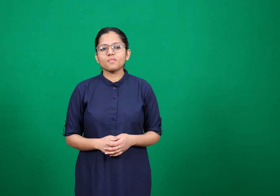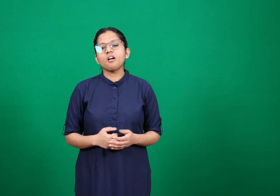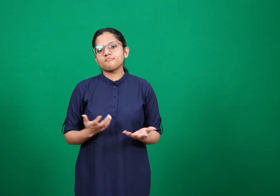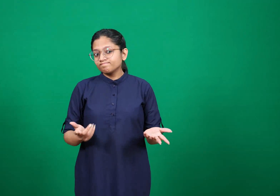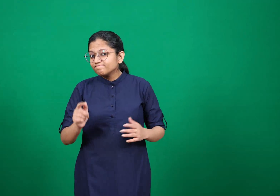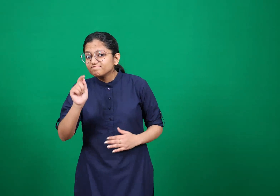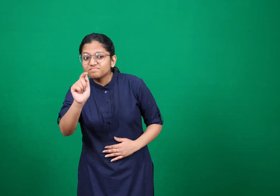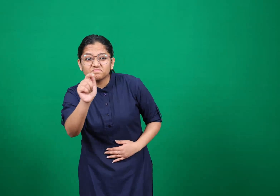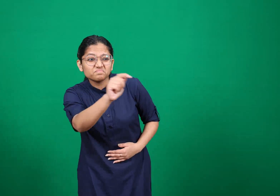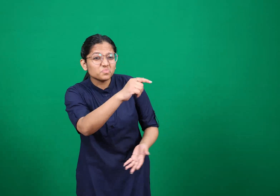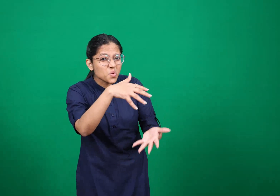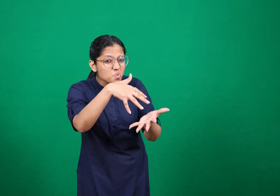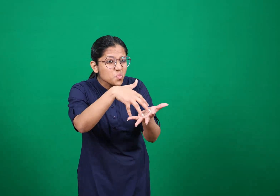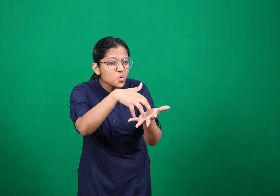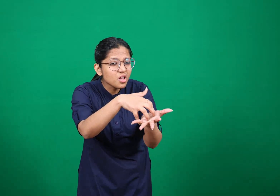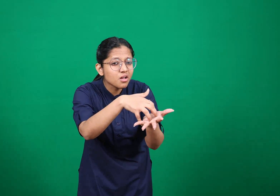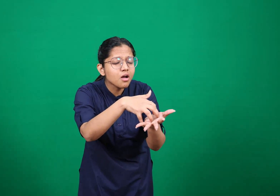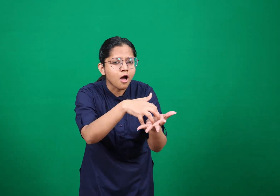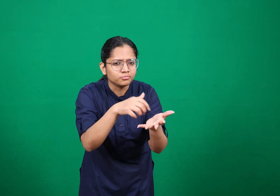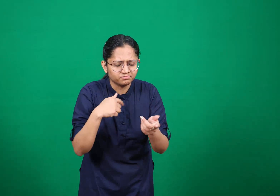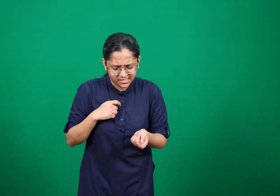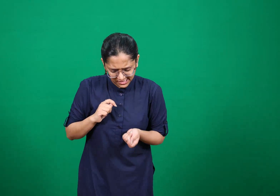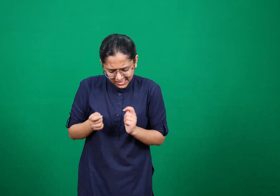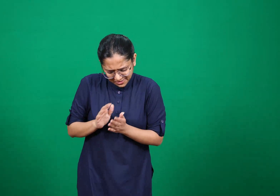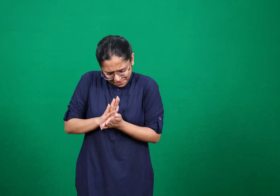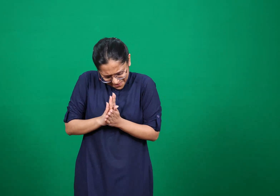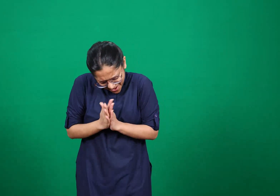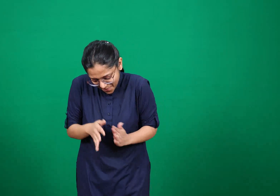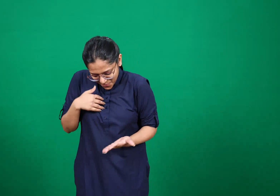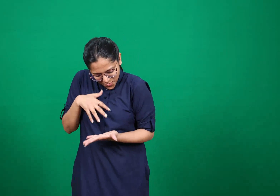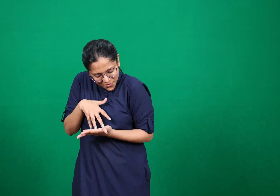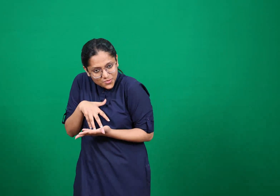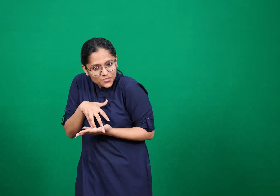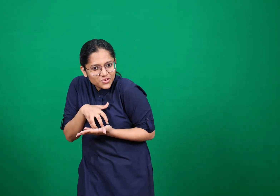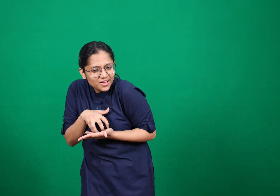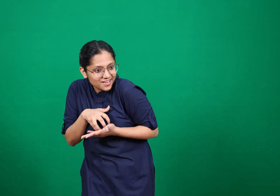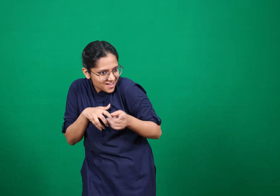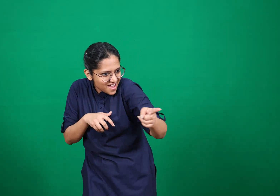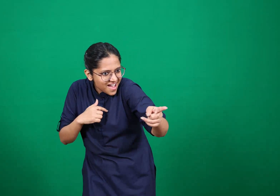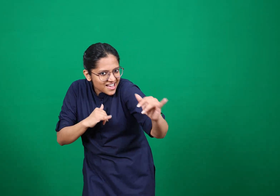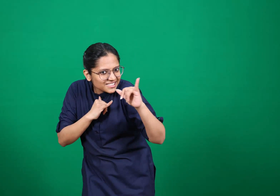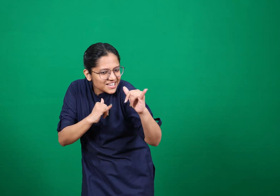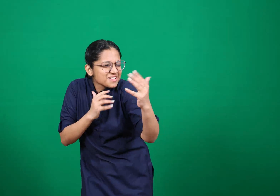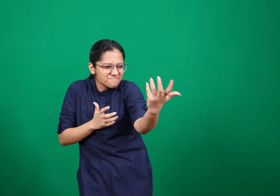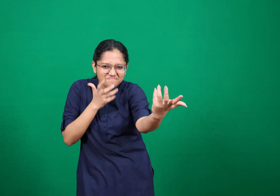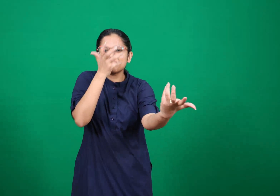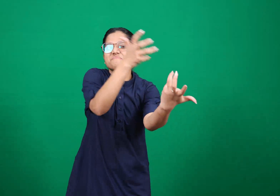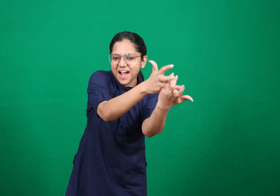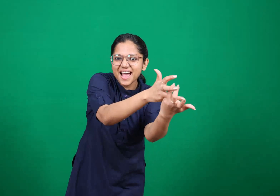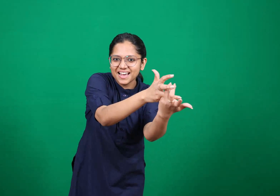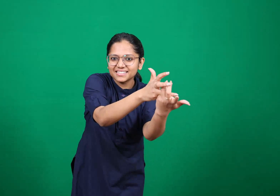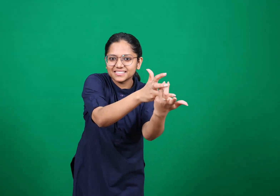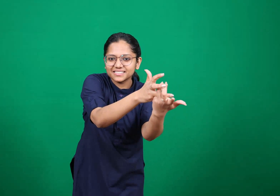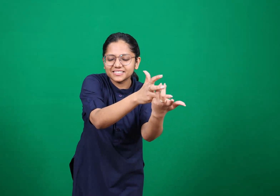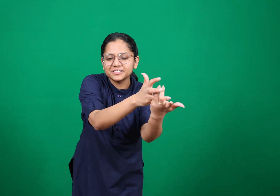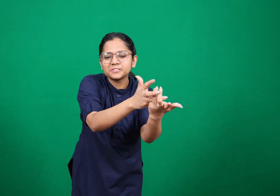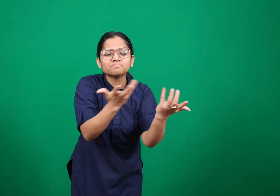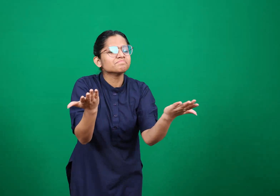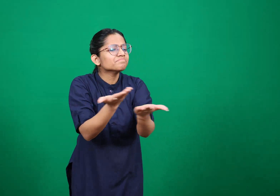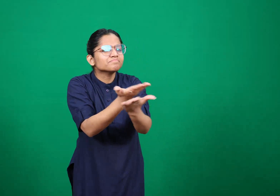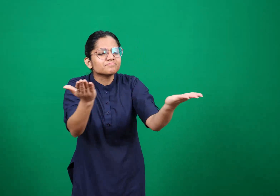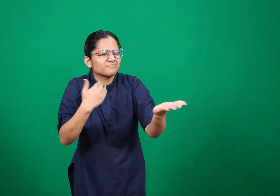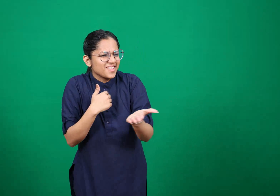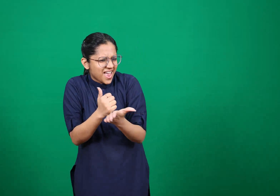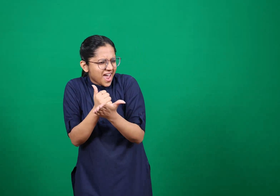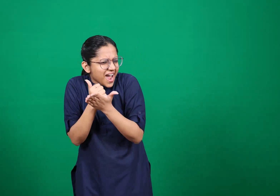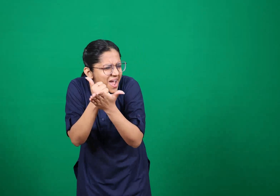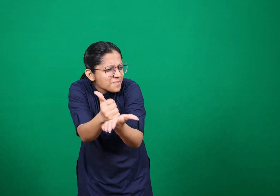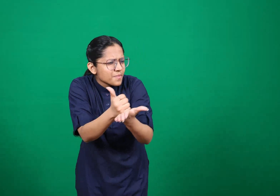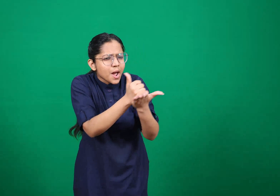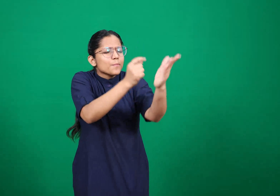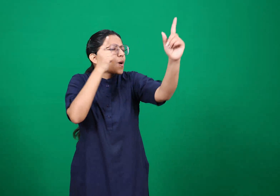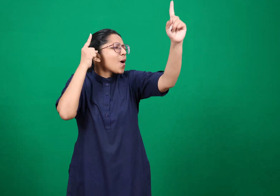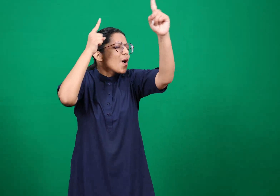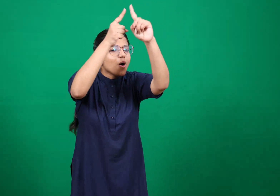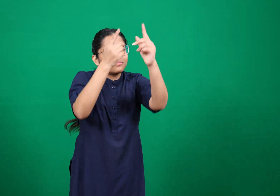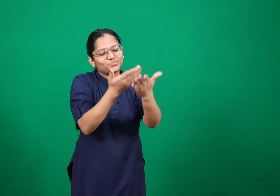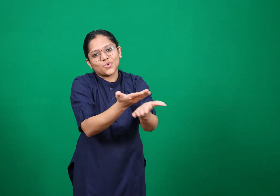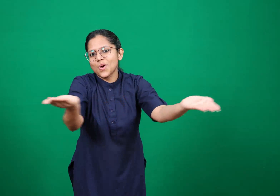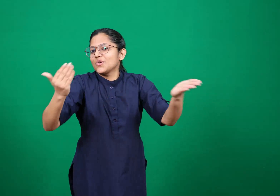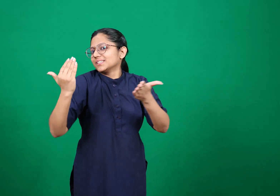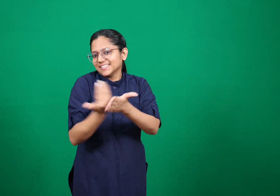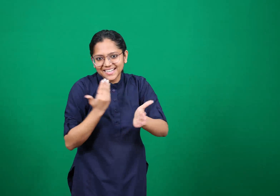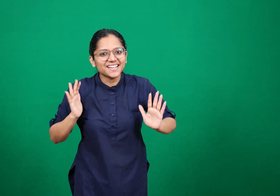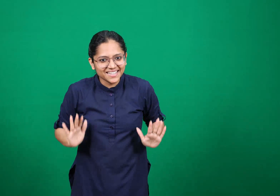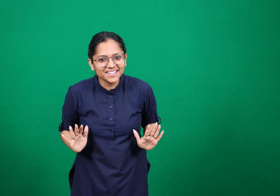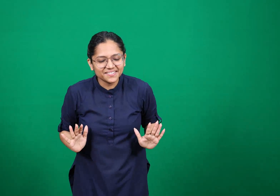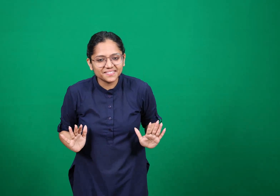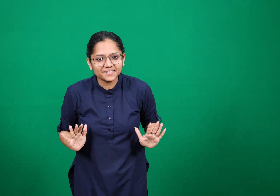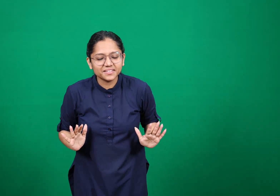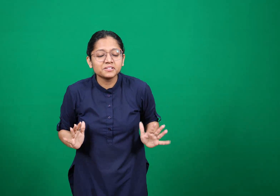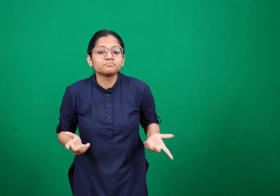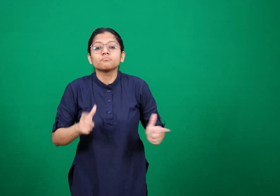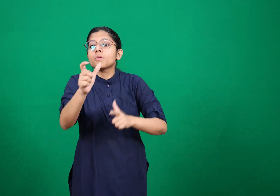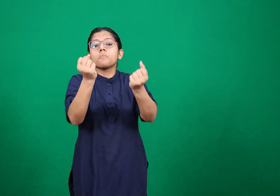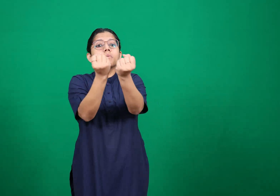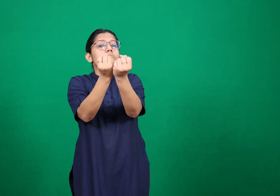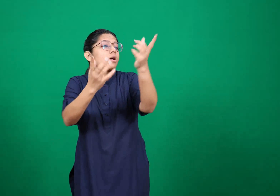To the weak I became weak, to win the weak.